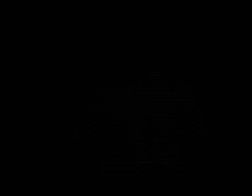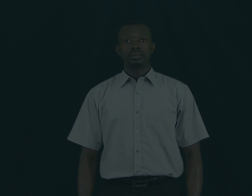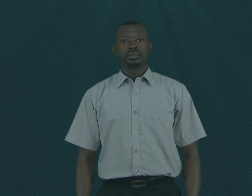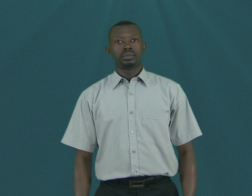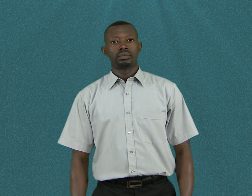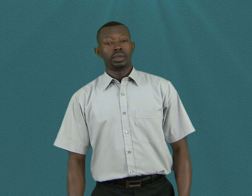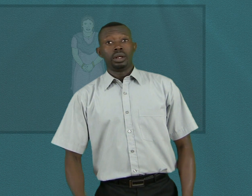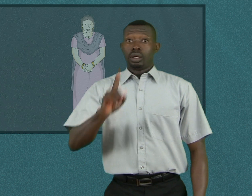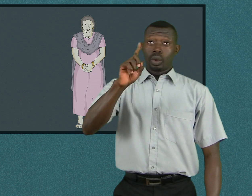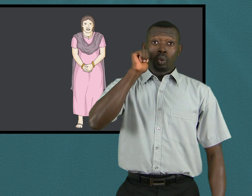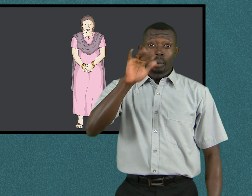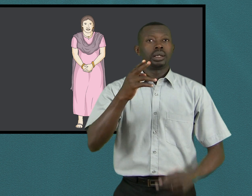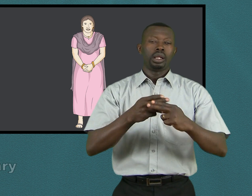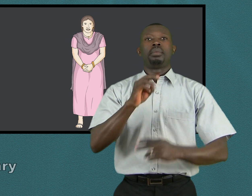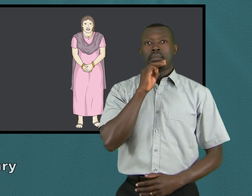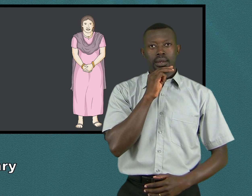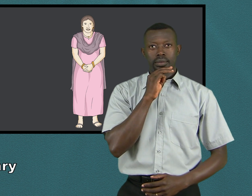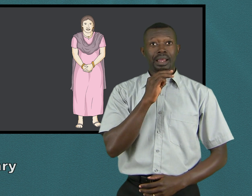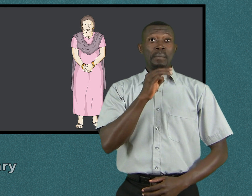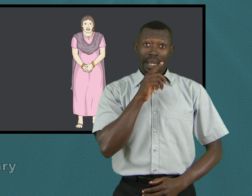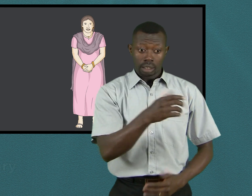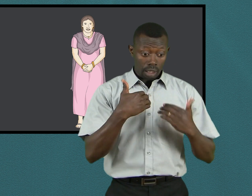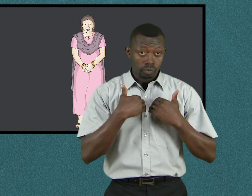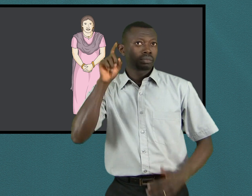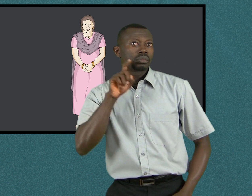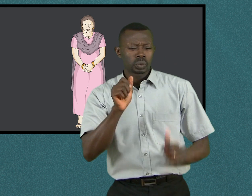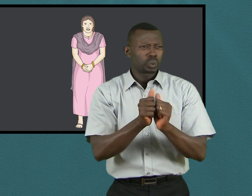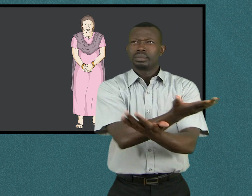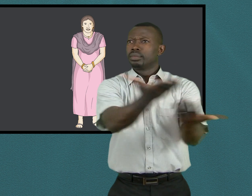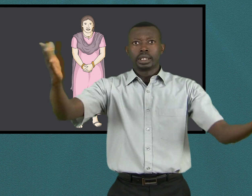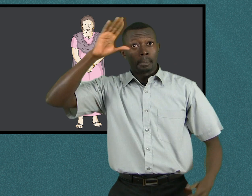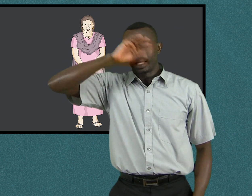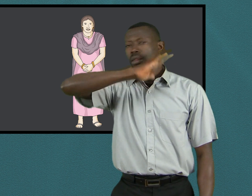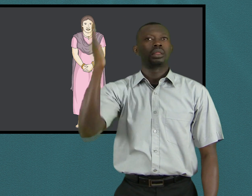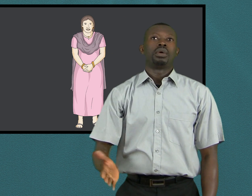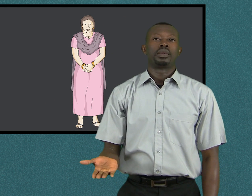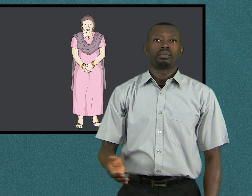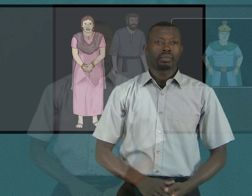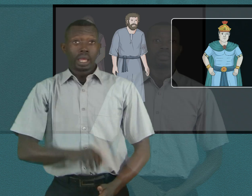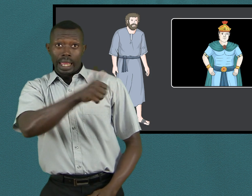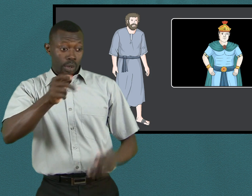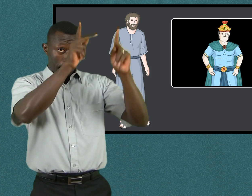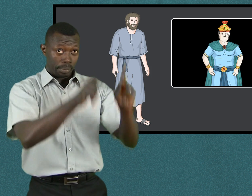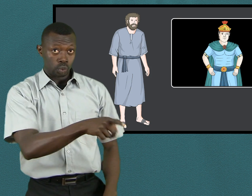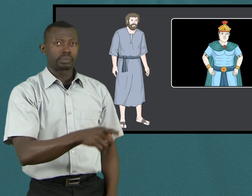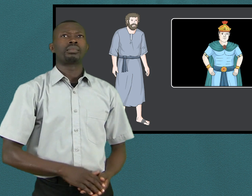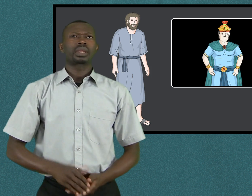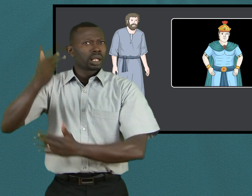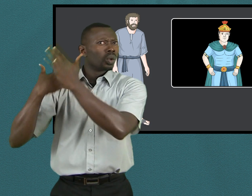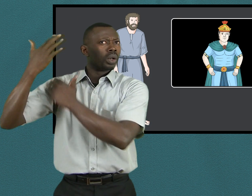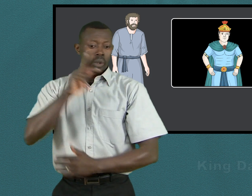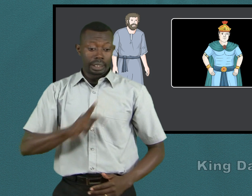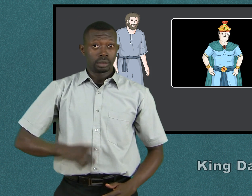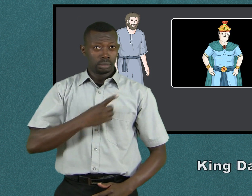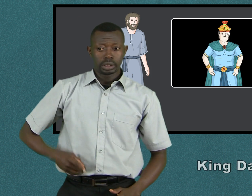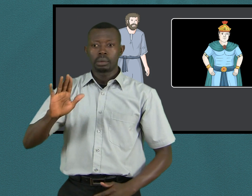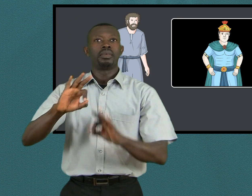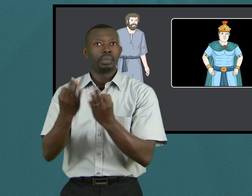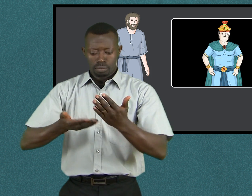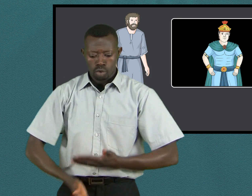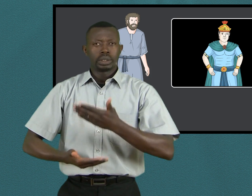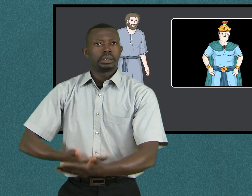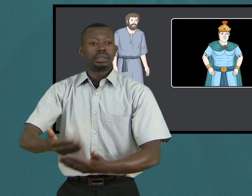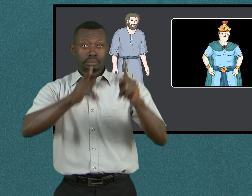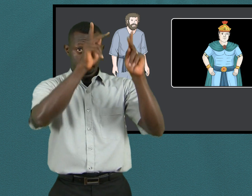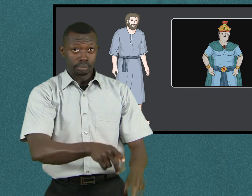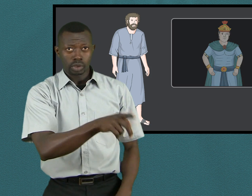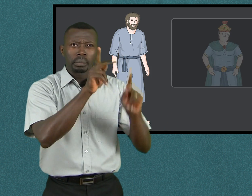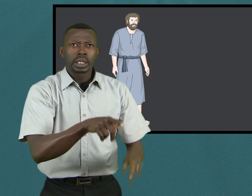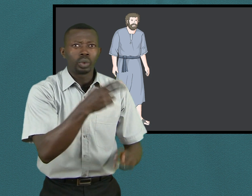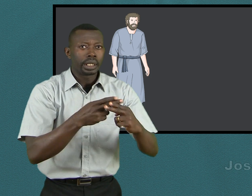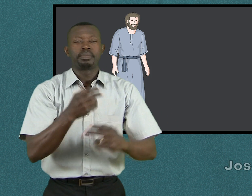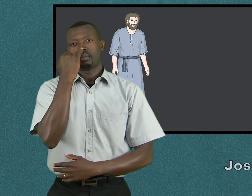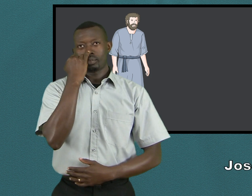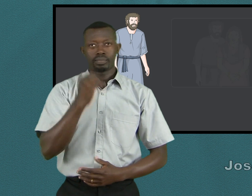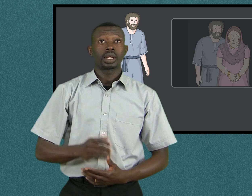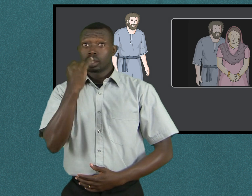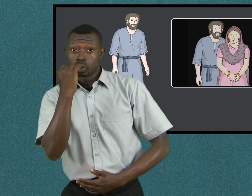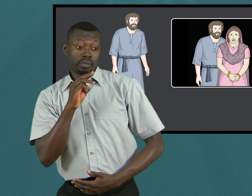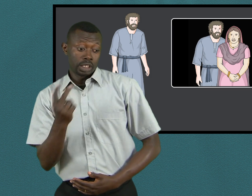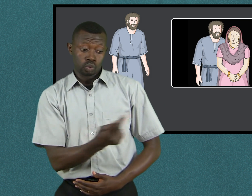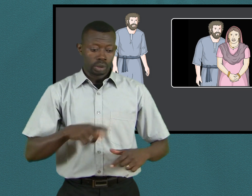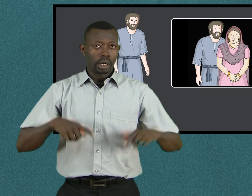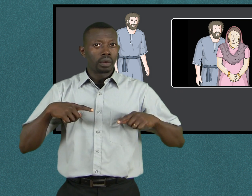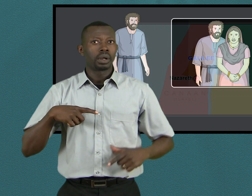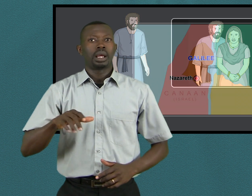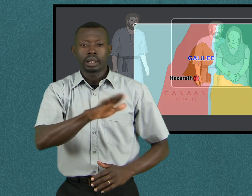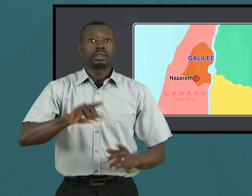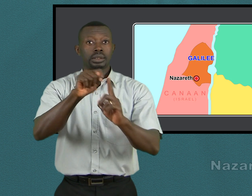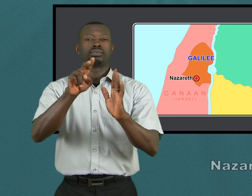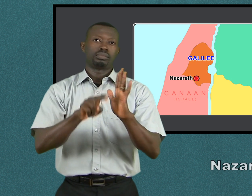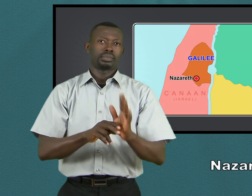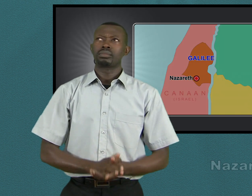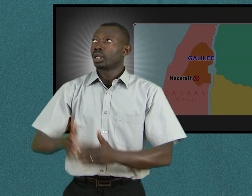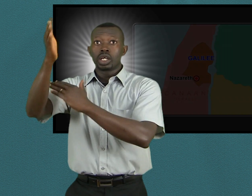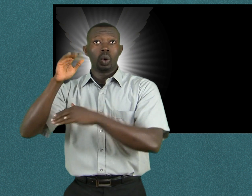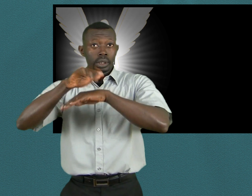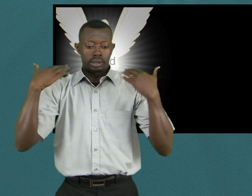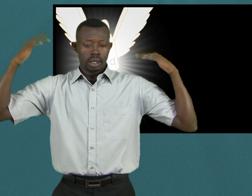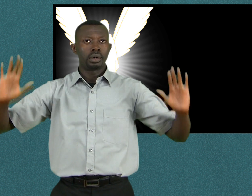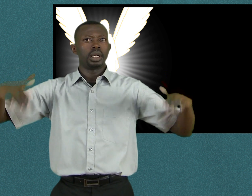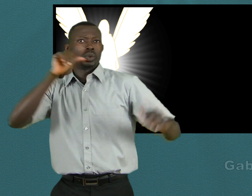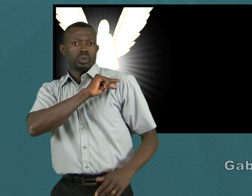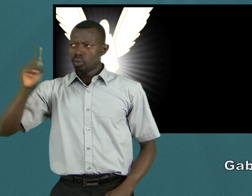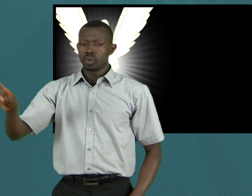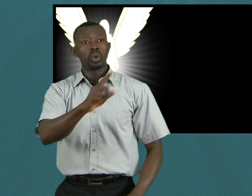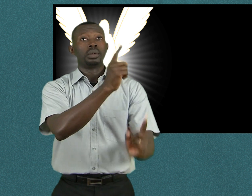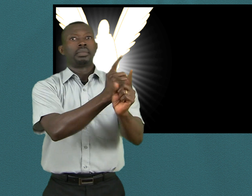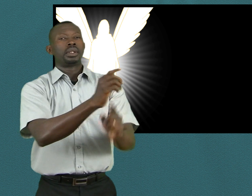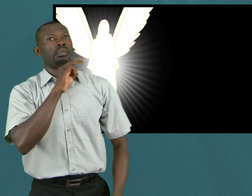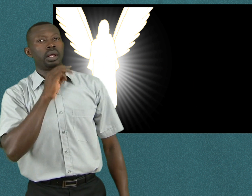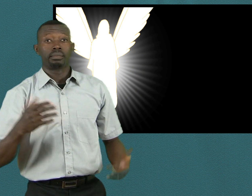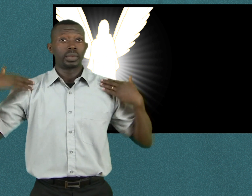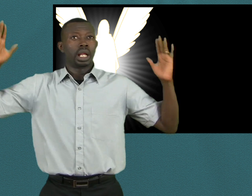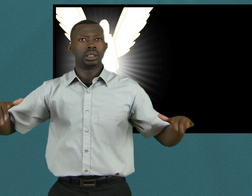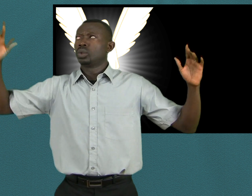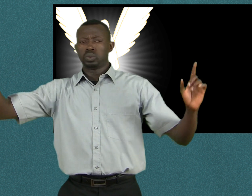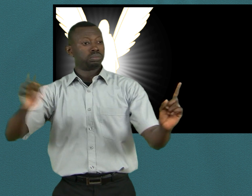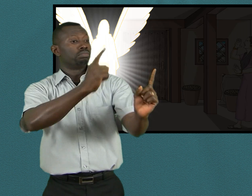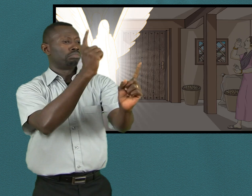In the sixth month, God sent the angel Gabriel to a town in Galilee called Nazareth, to a virgin pledged in marriage to a man named Joseph, who was of the house of David.